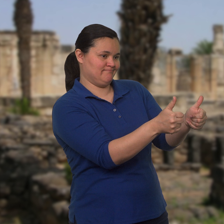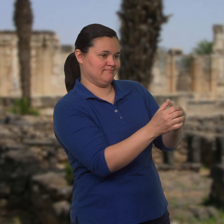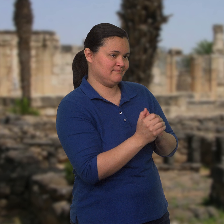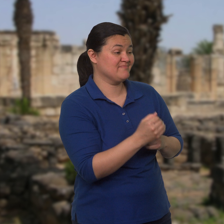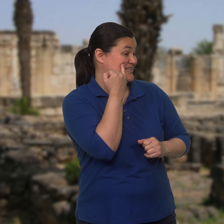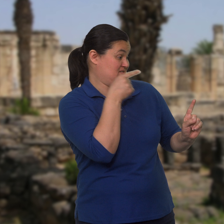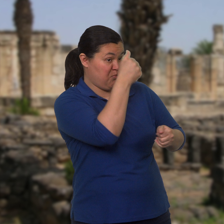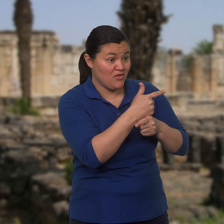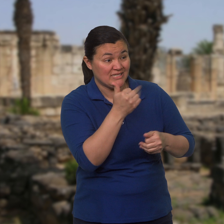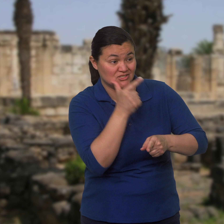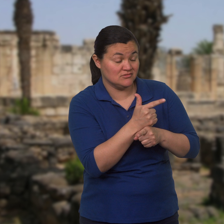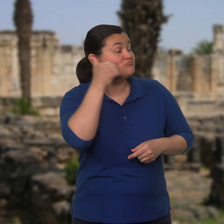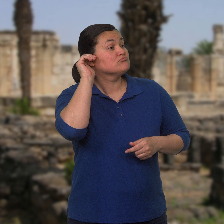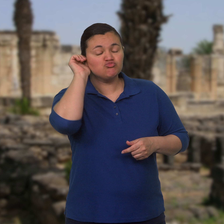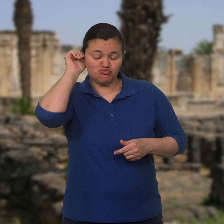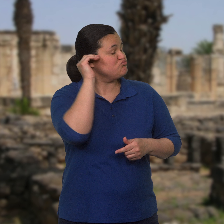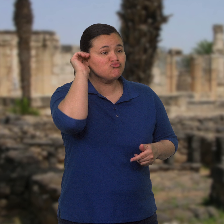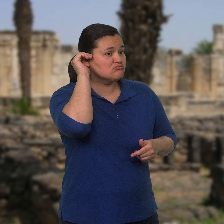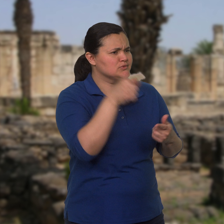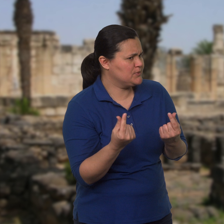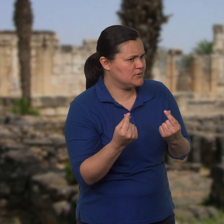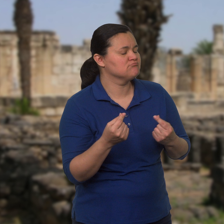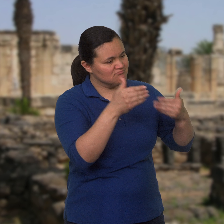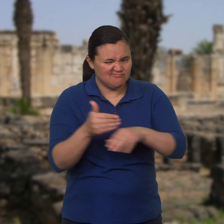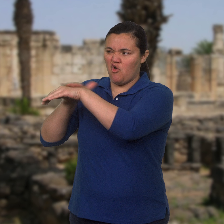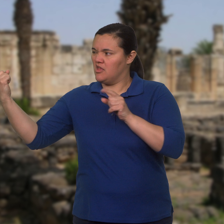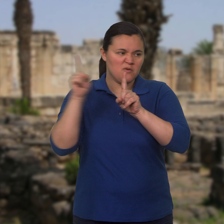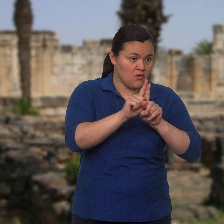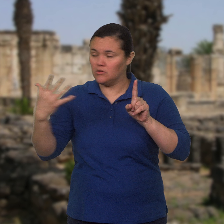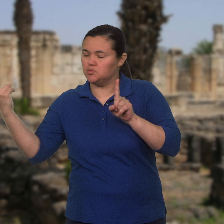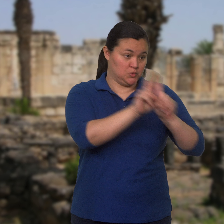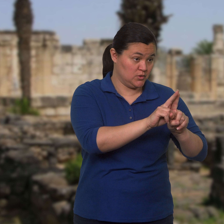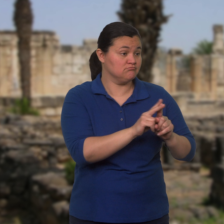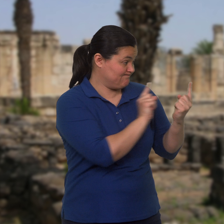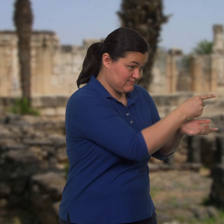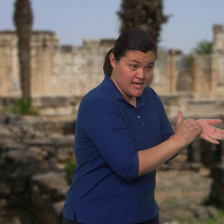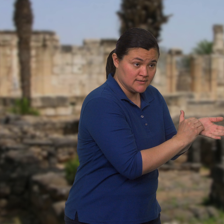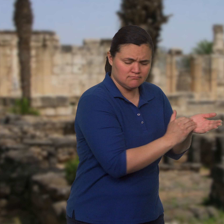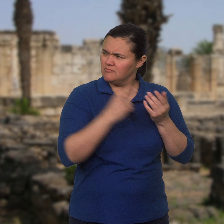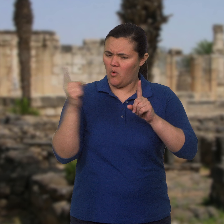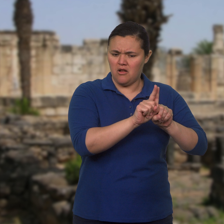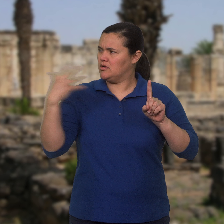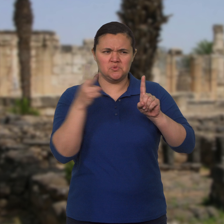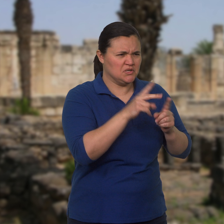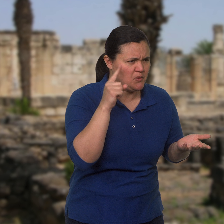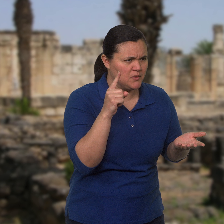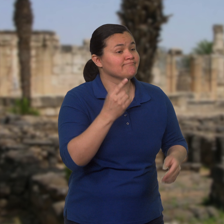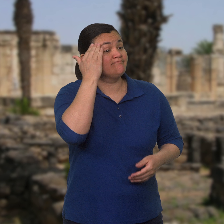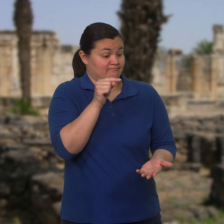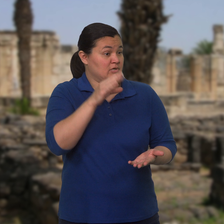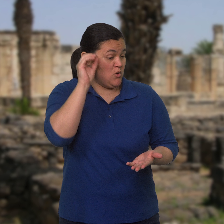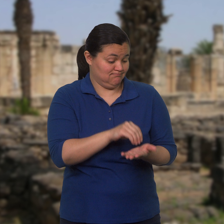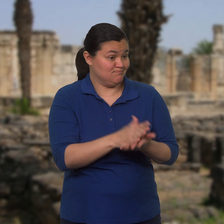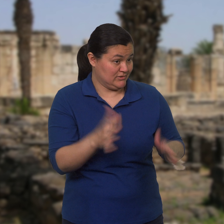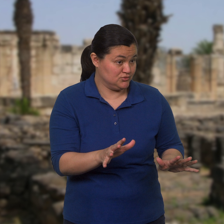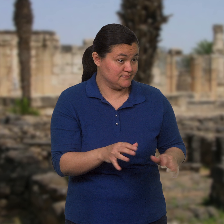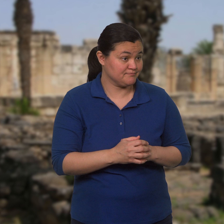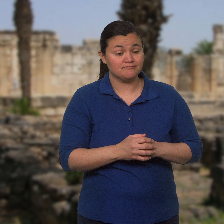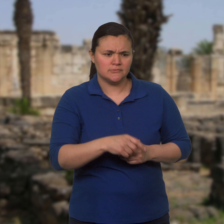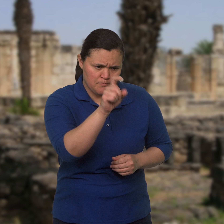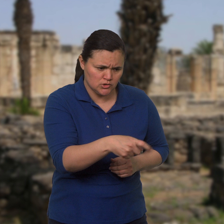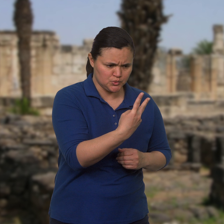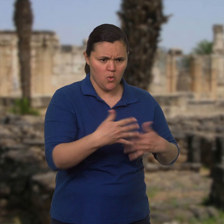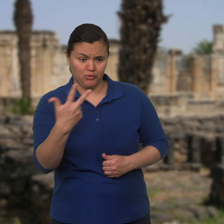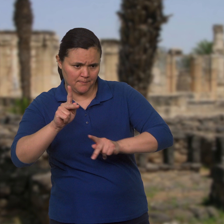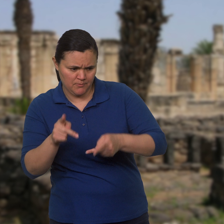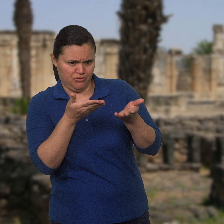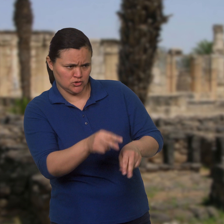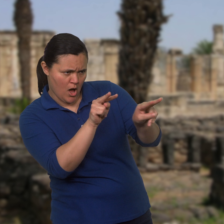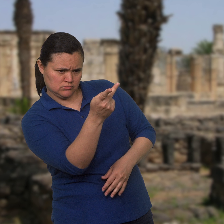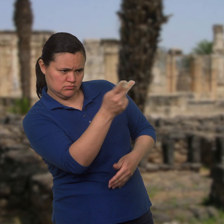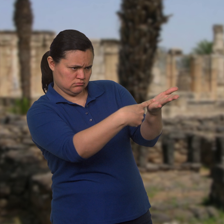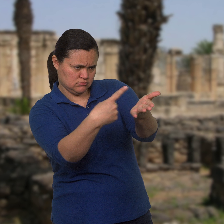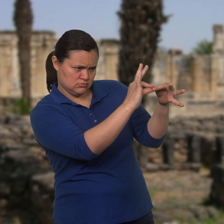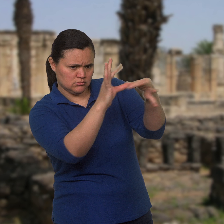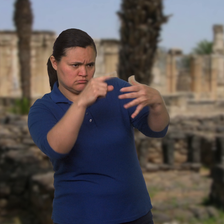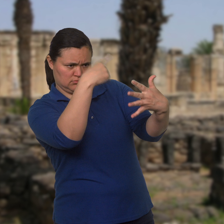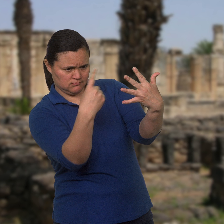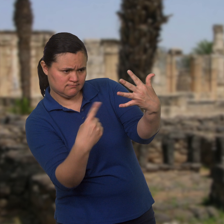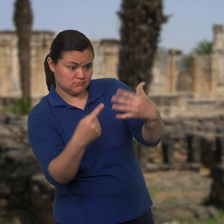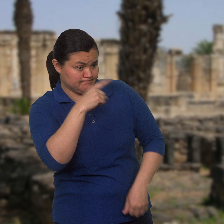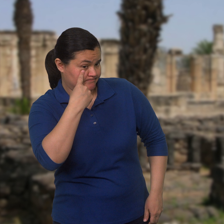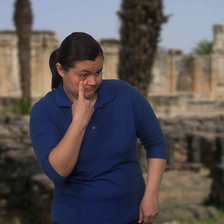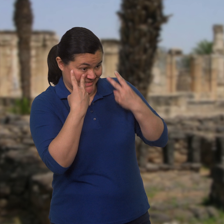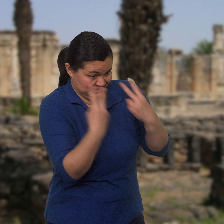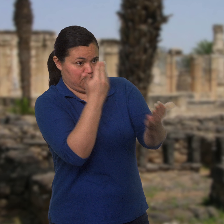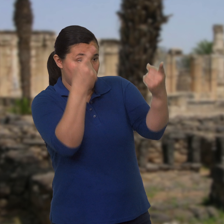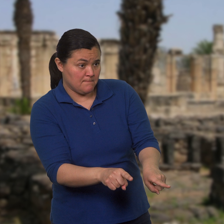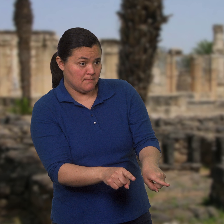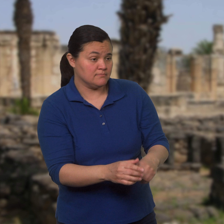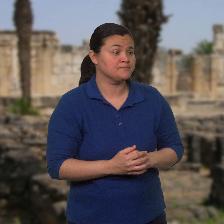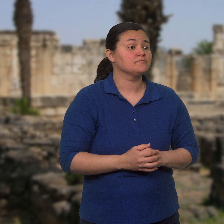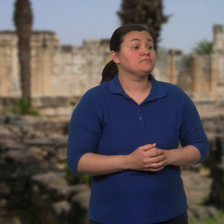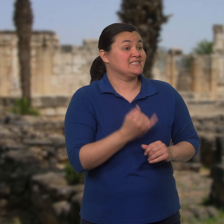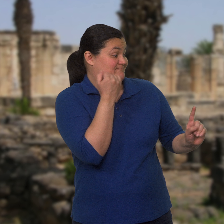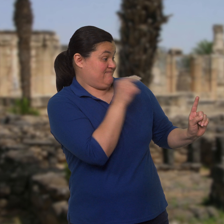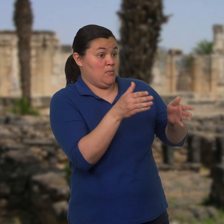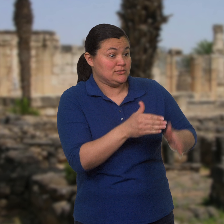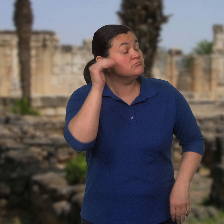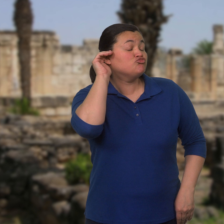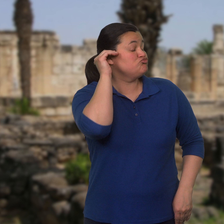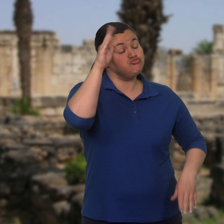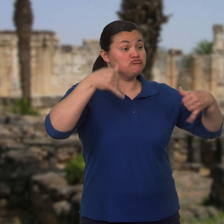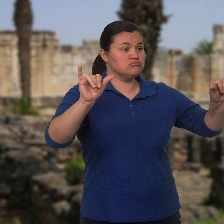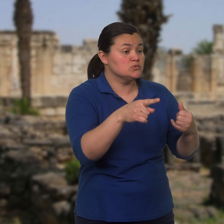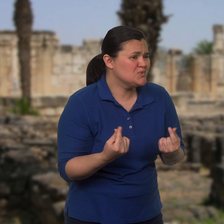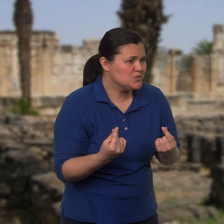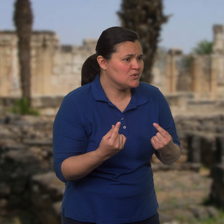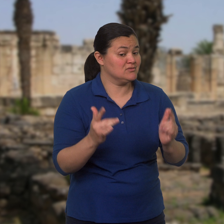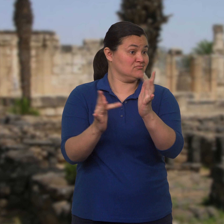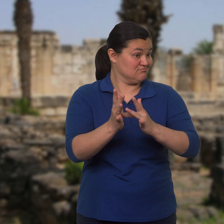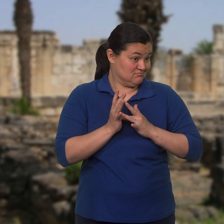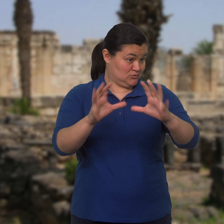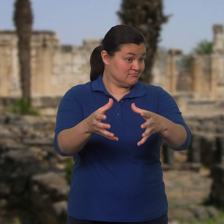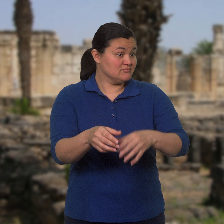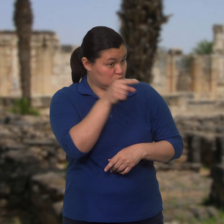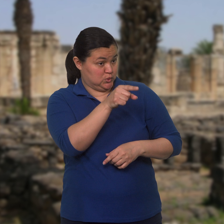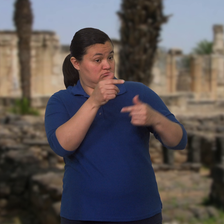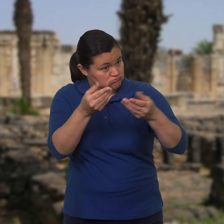But if he will not listen, take one or two others along, so that ‘every matter may be established by the testimony of two or three witnesses.’